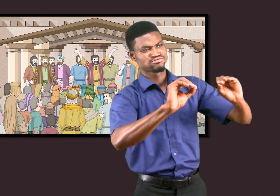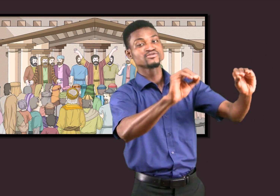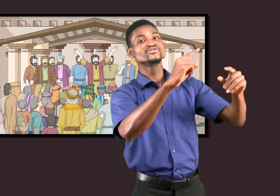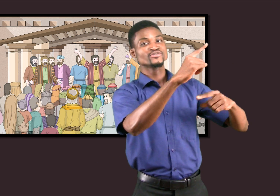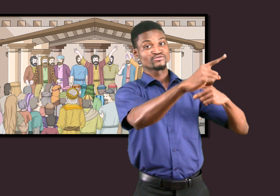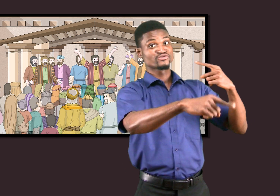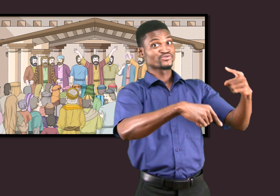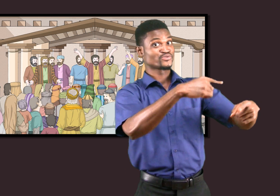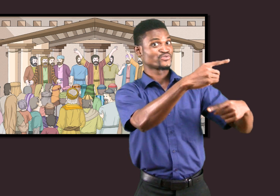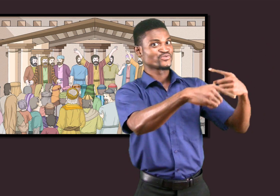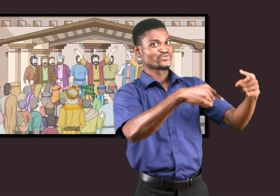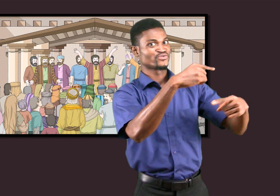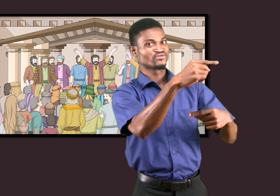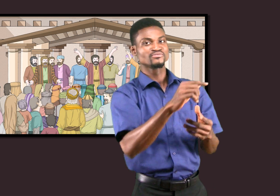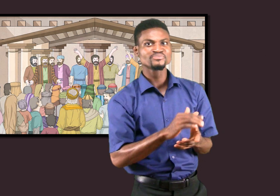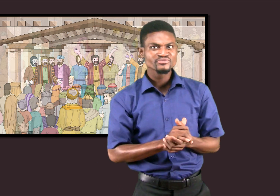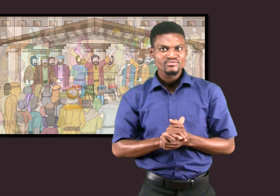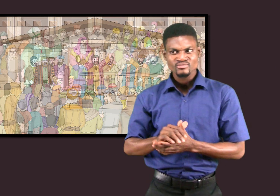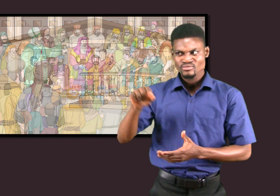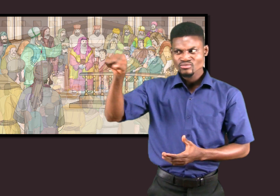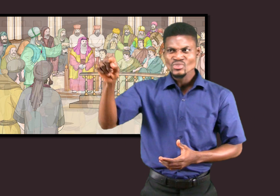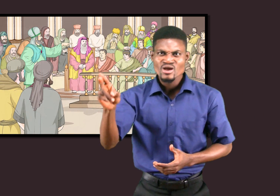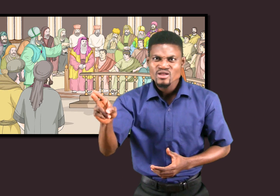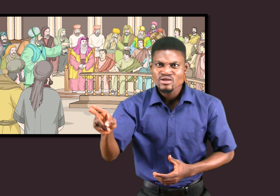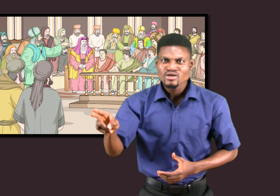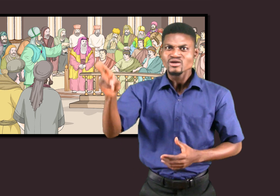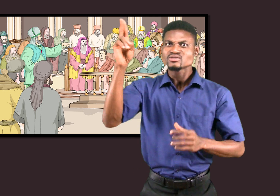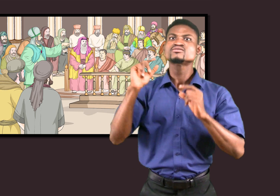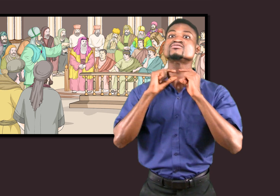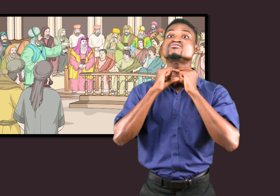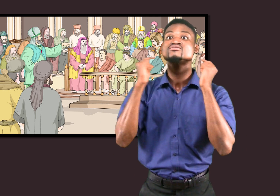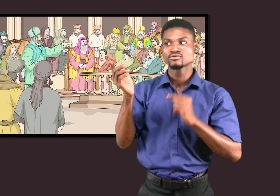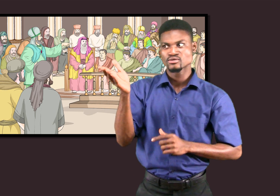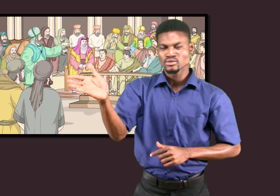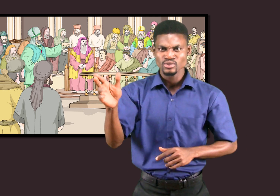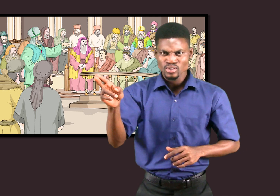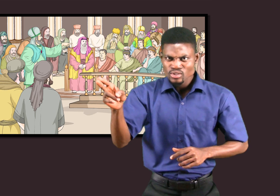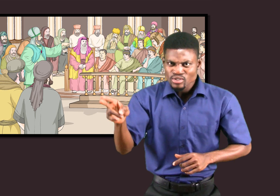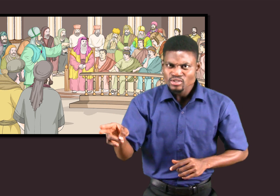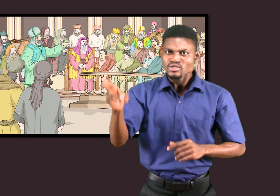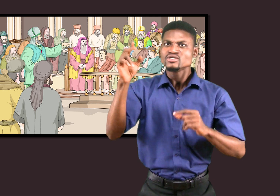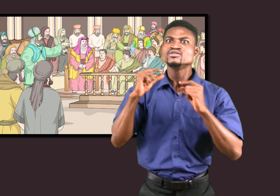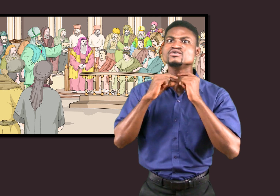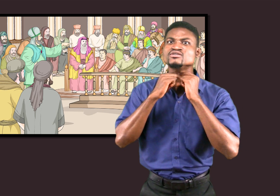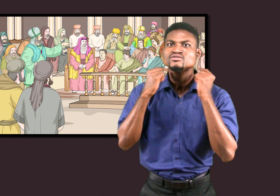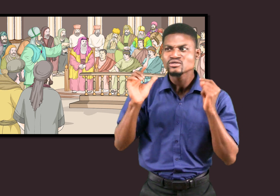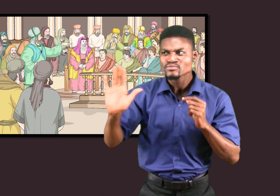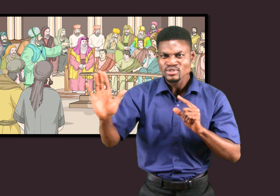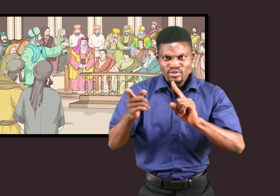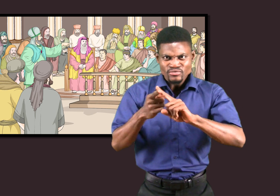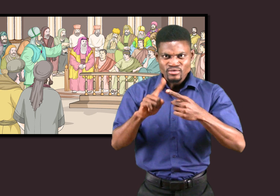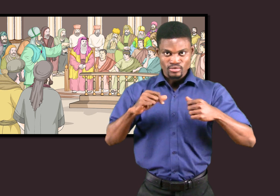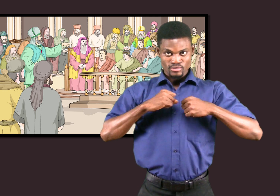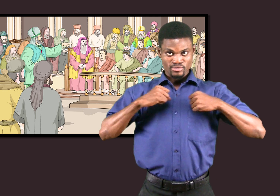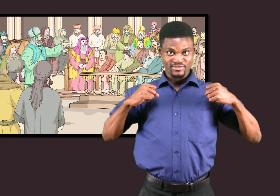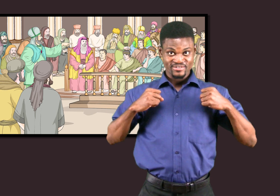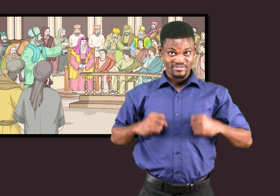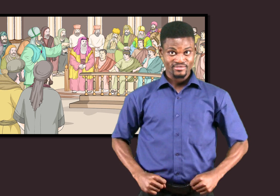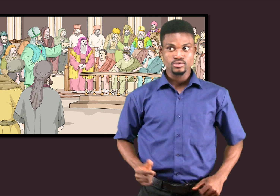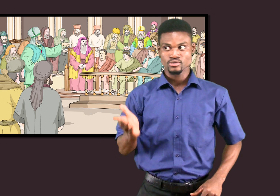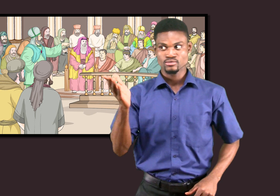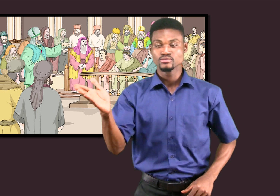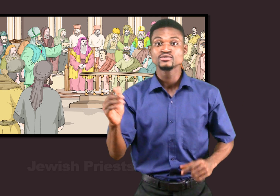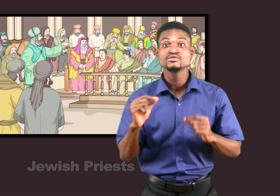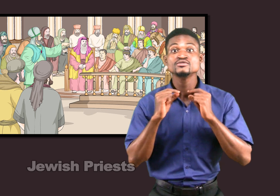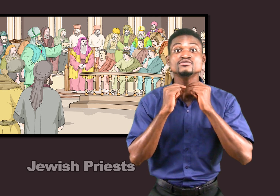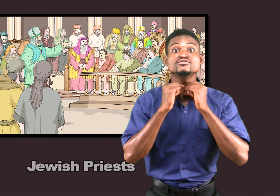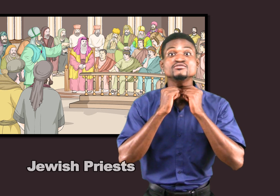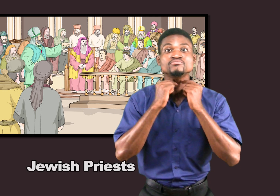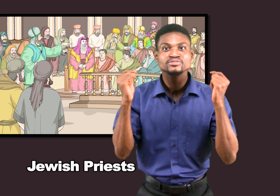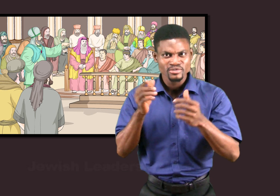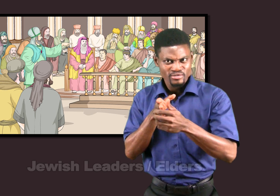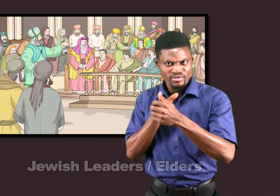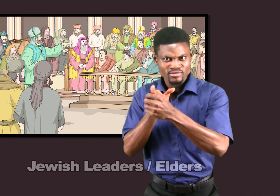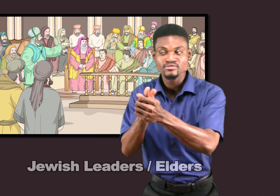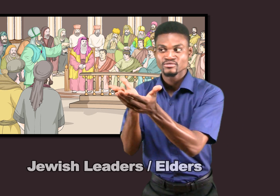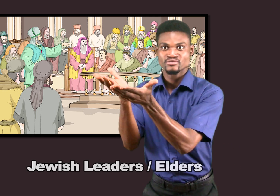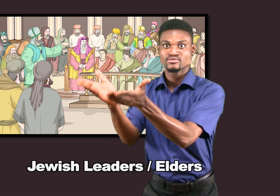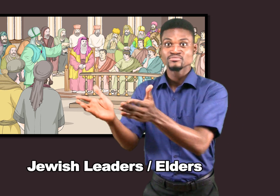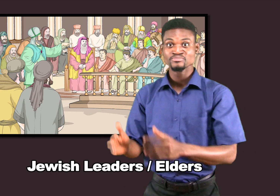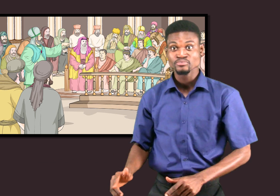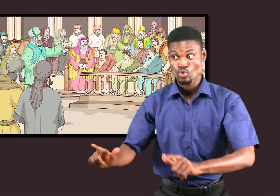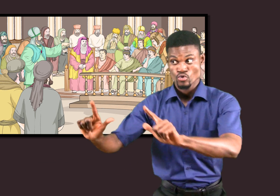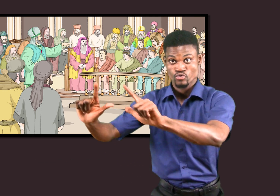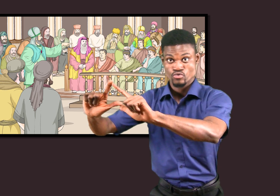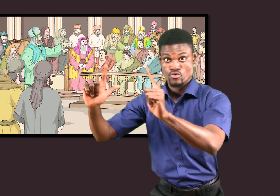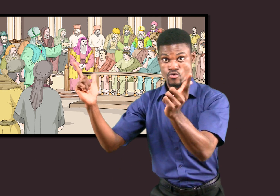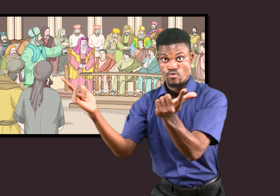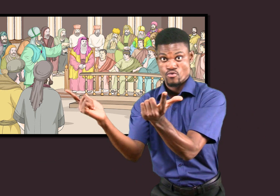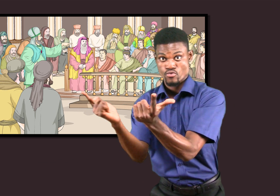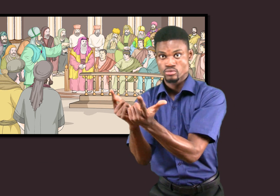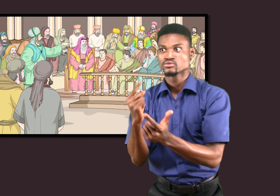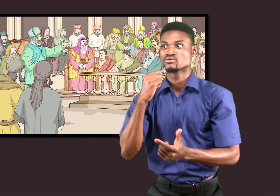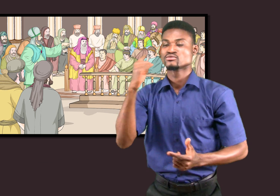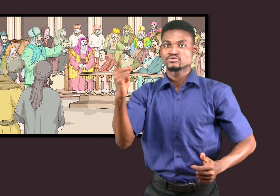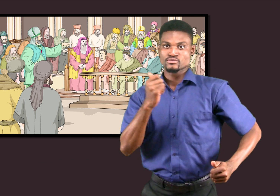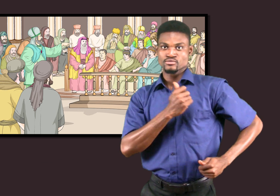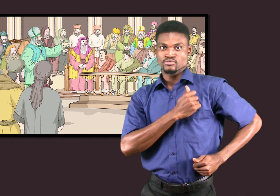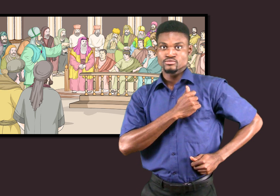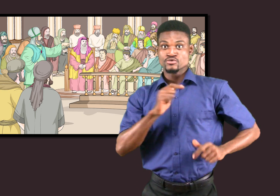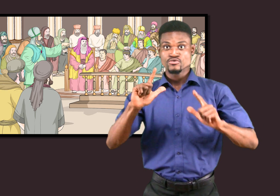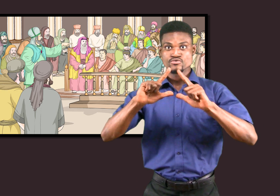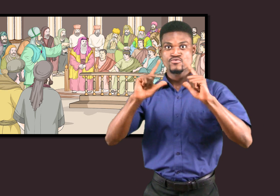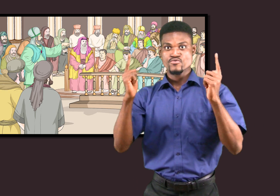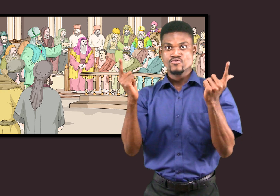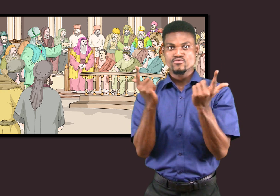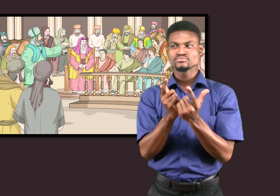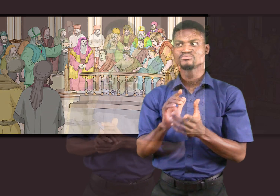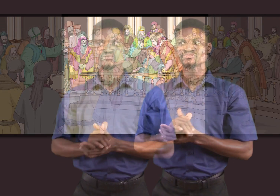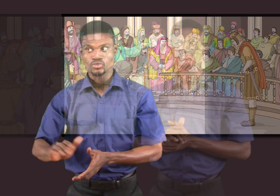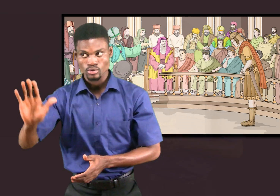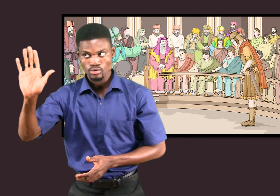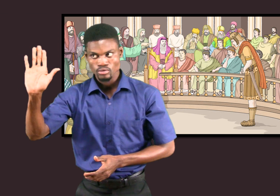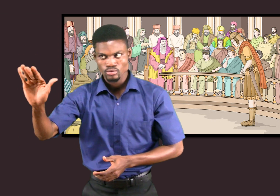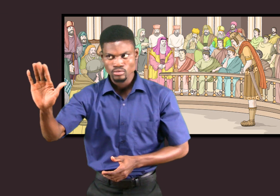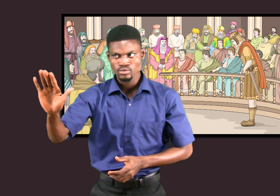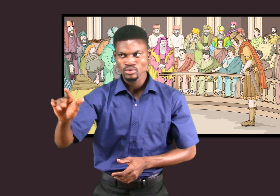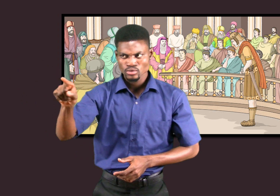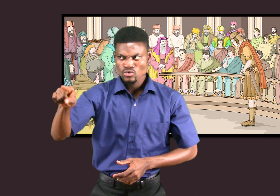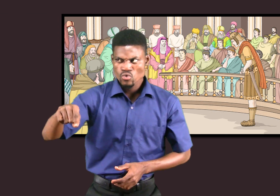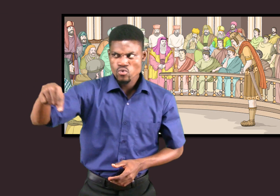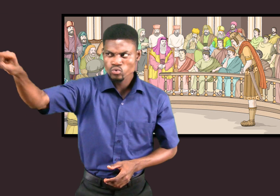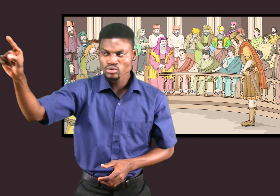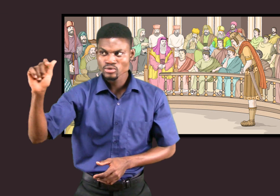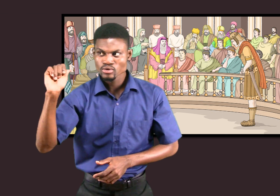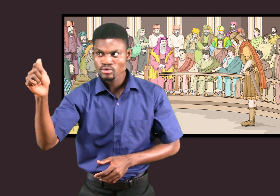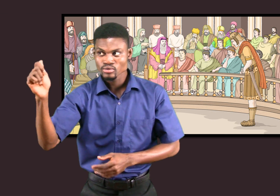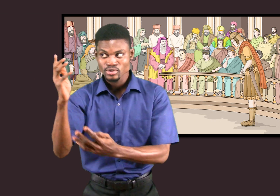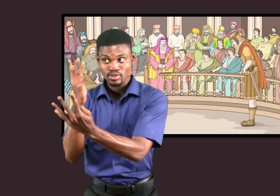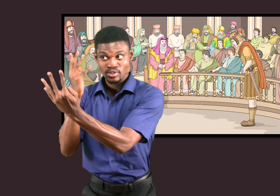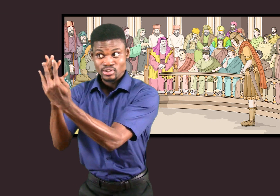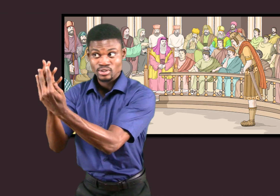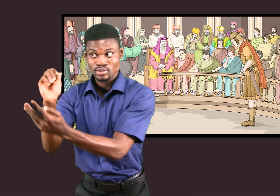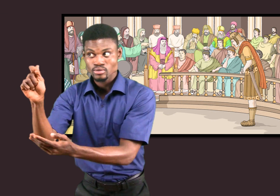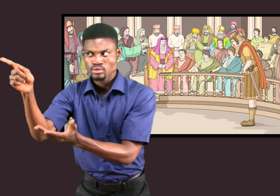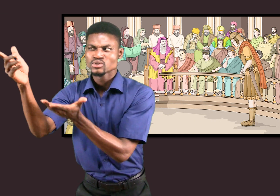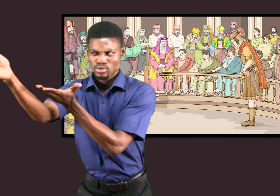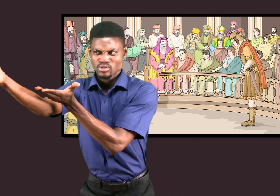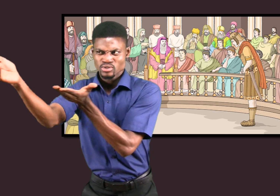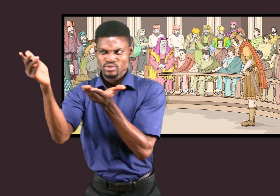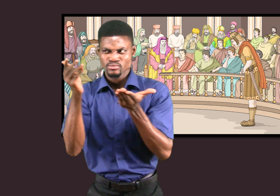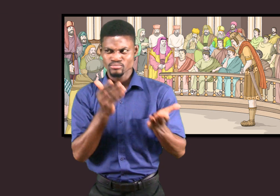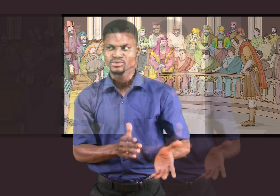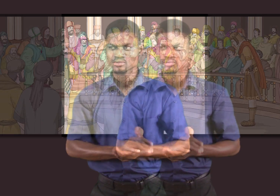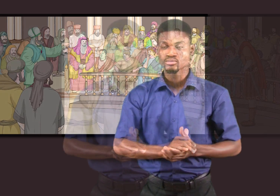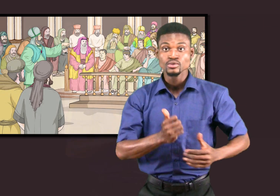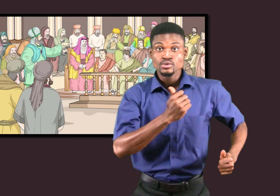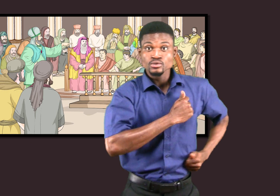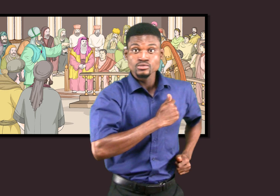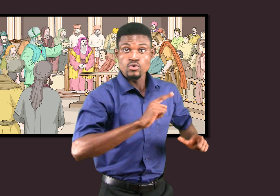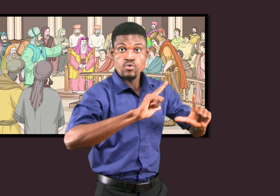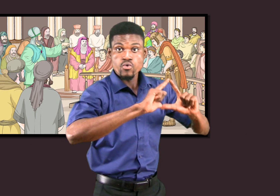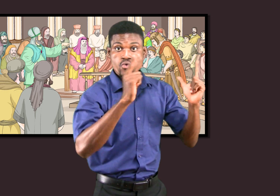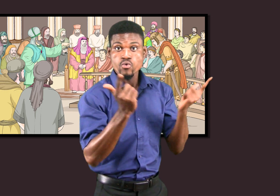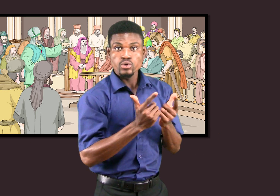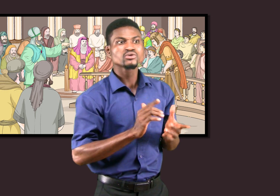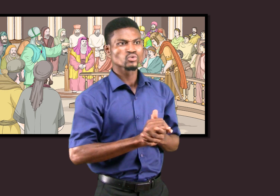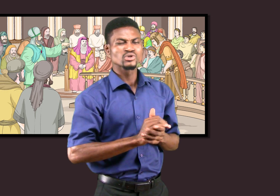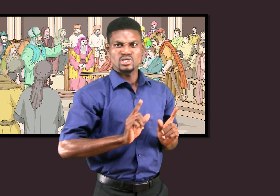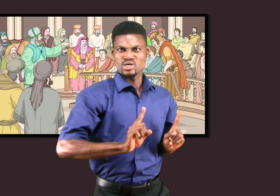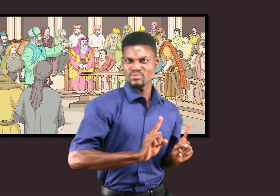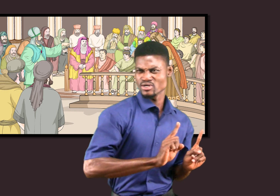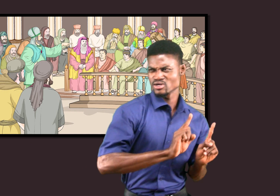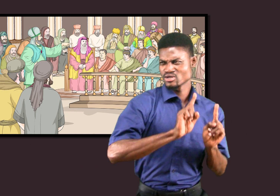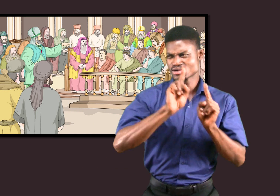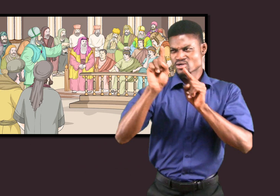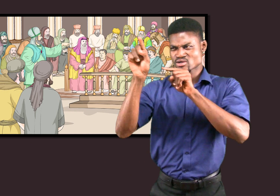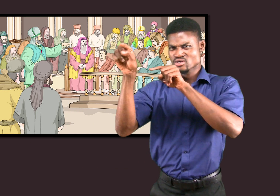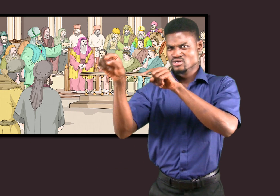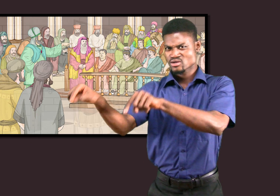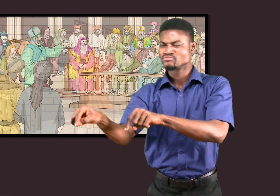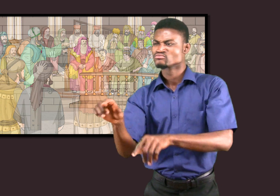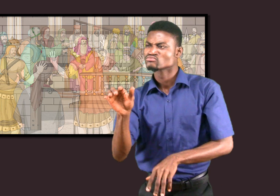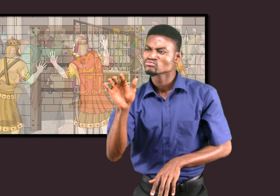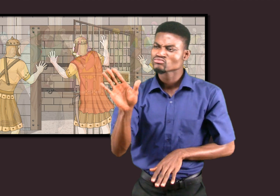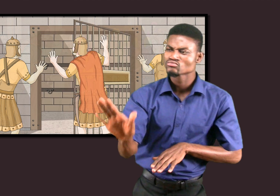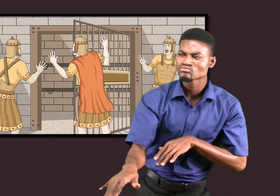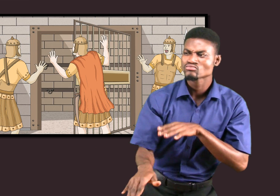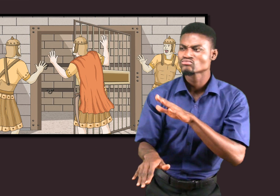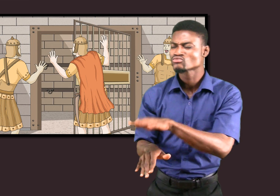When the high priest and his associates arrived, they convened the Sanhedrin—the full assembly of the elders of Israel—and sent to the jail for the apostles.